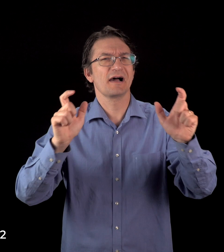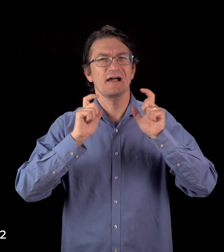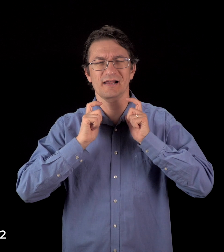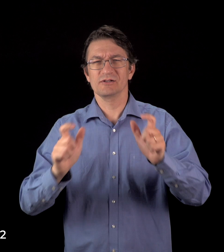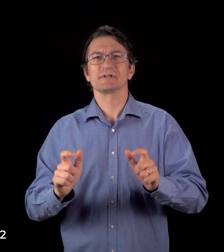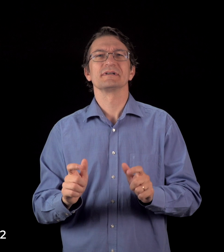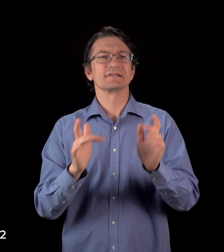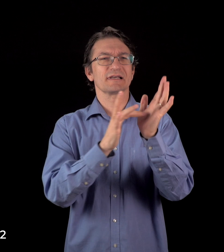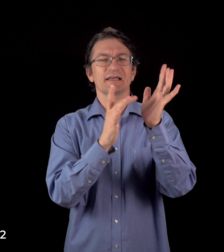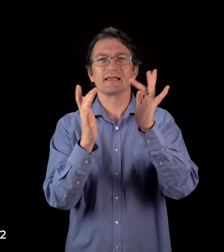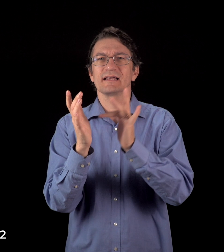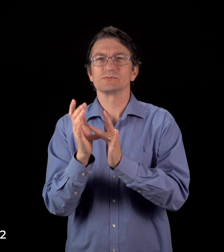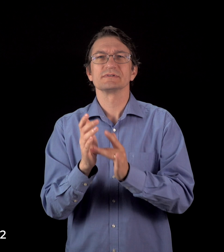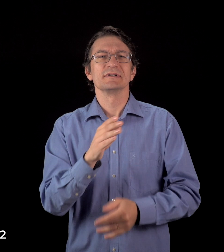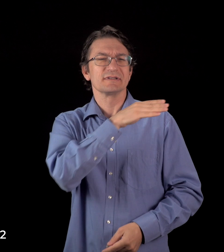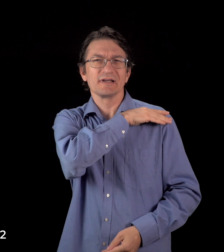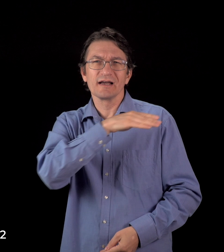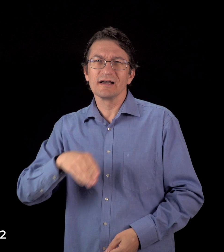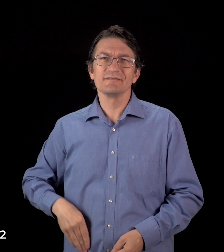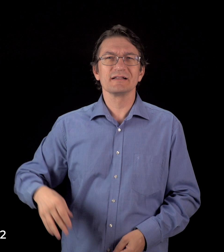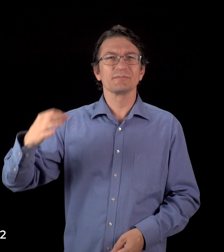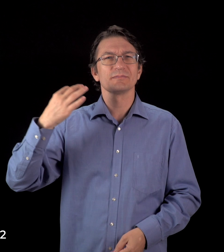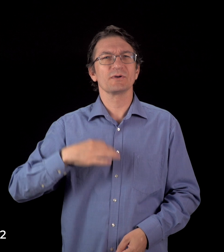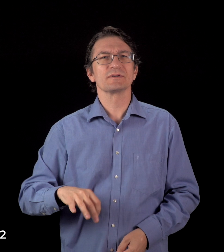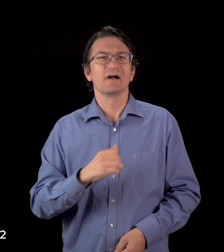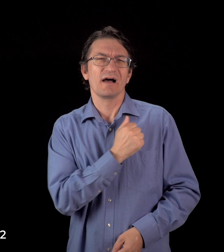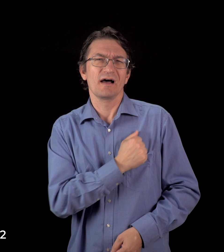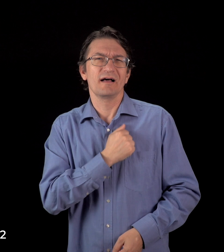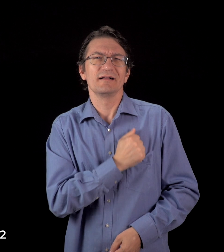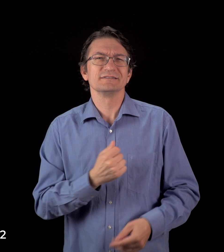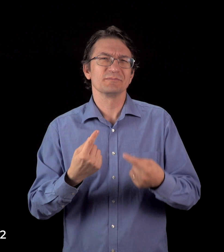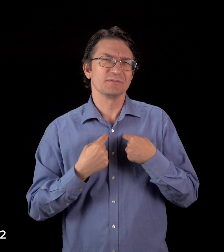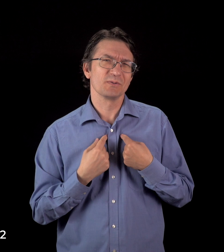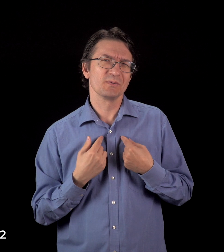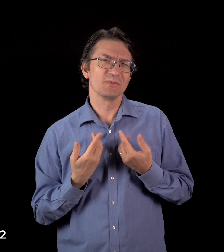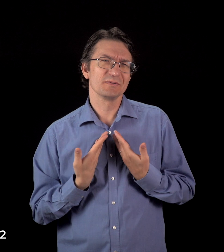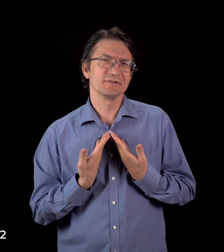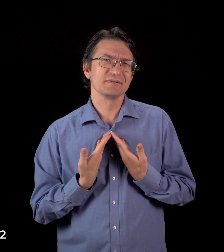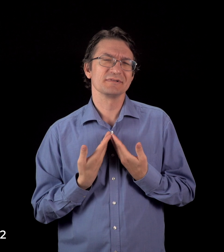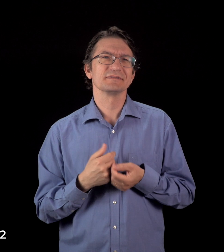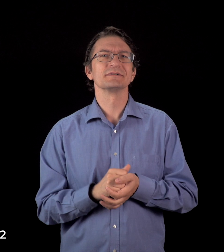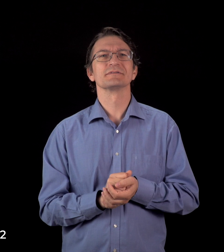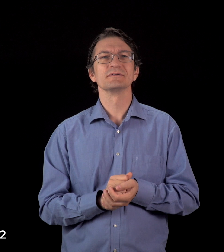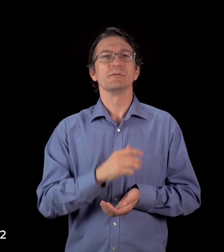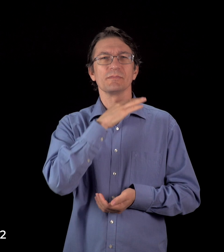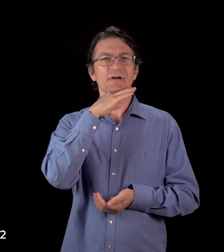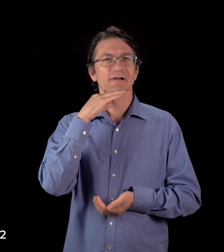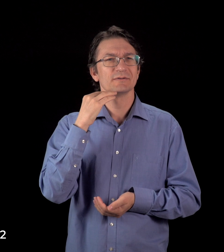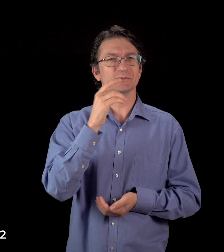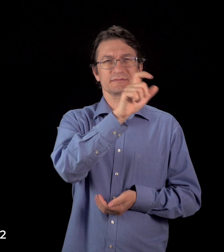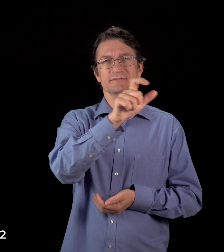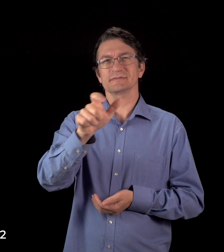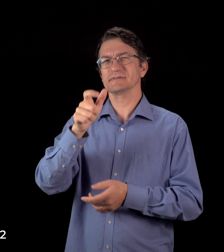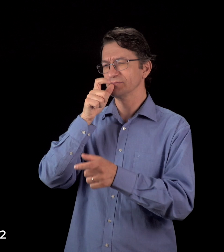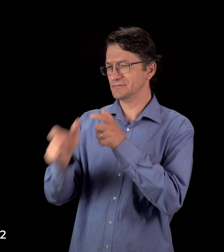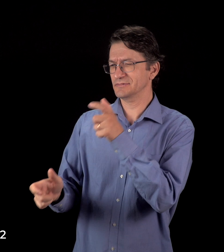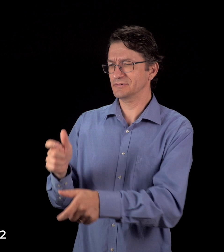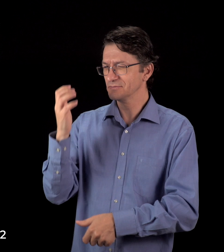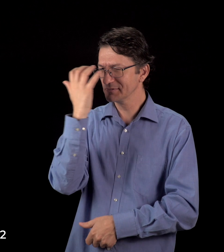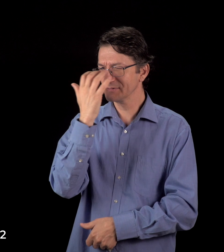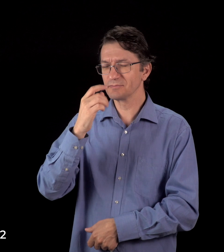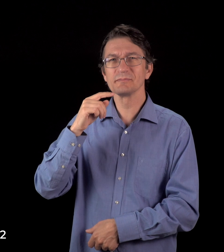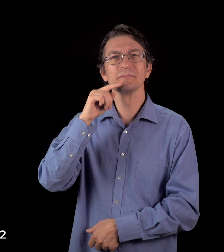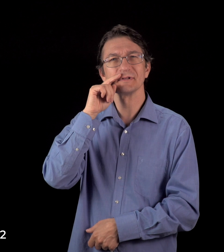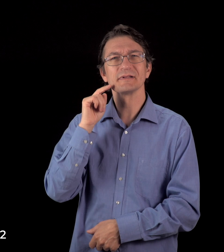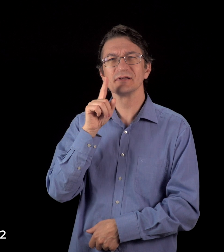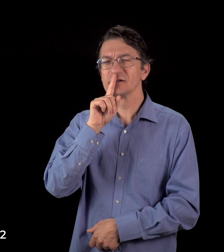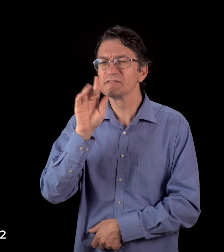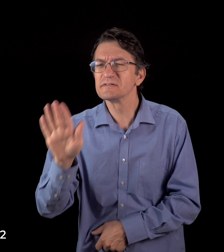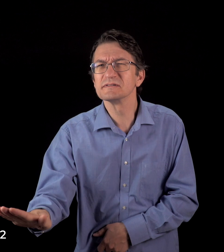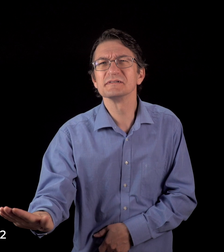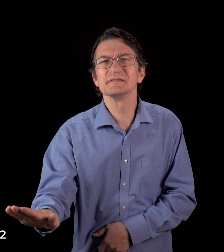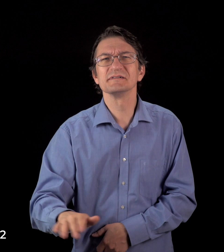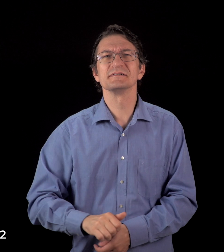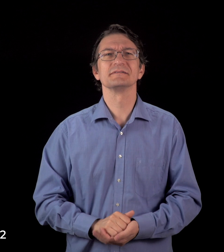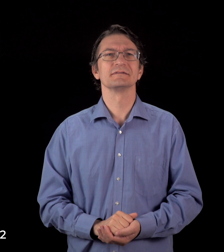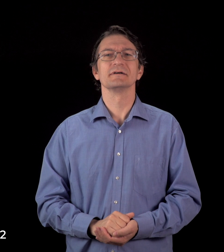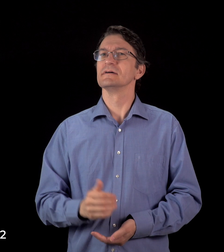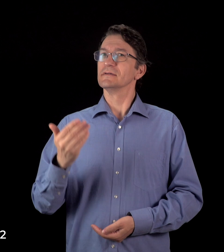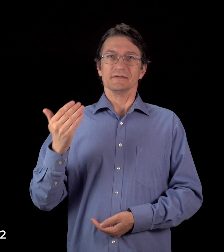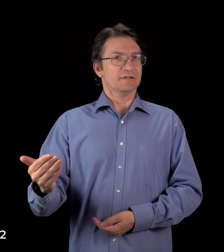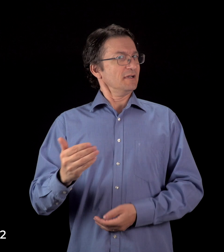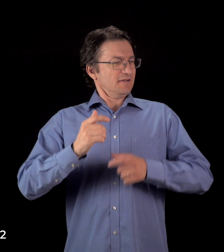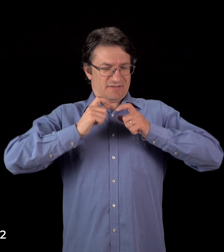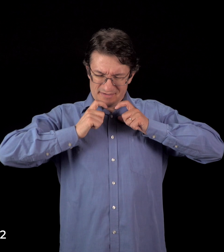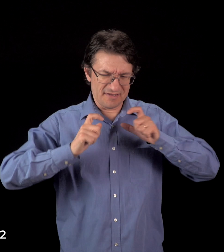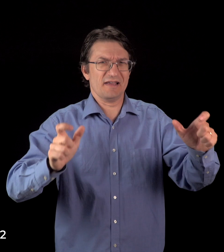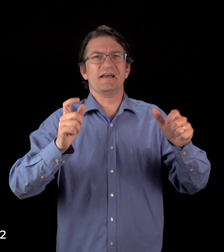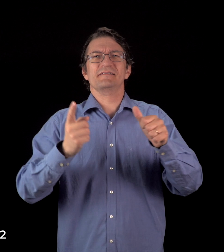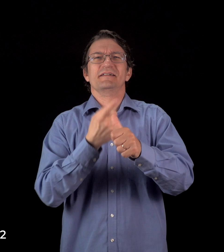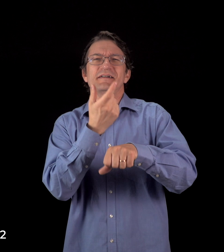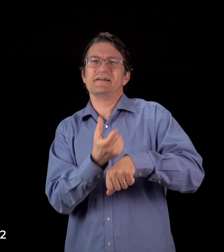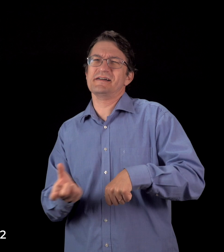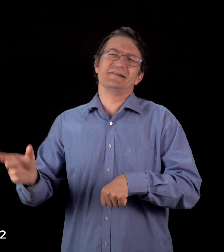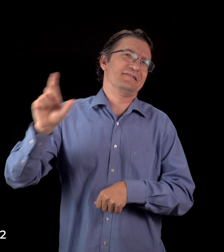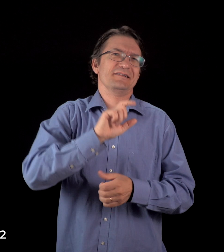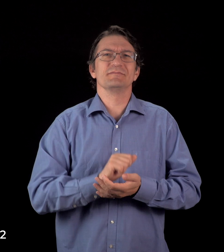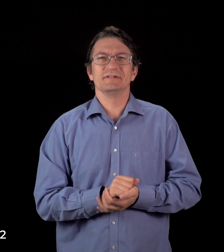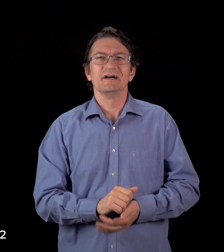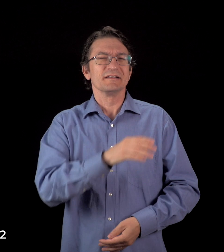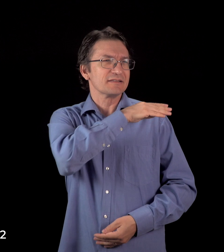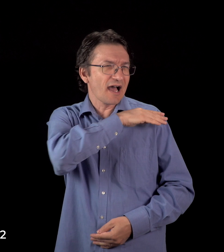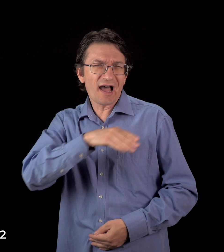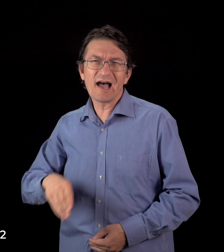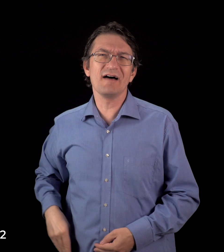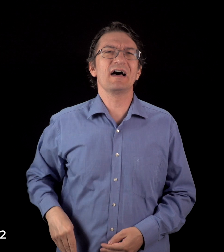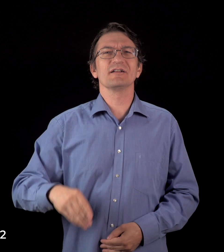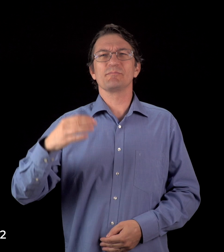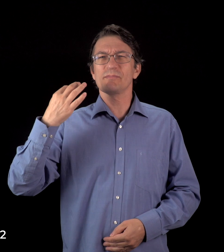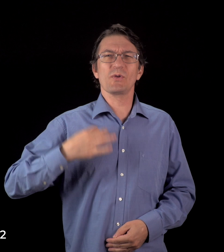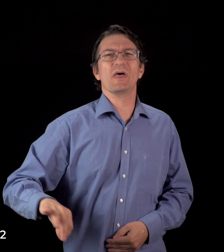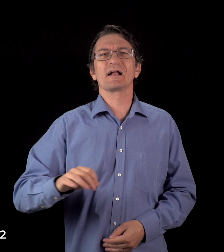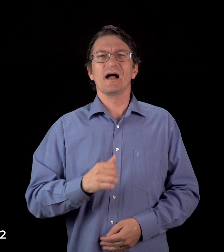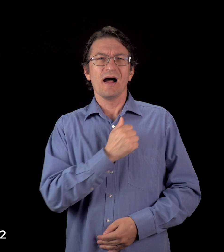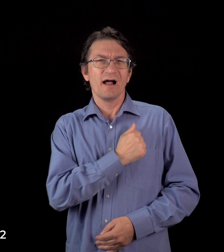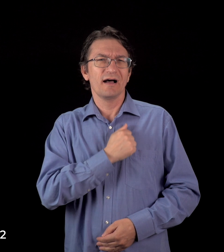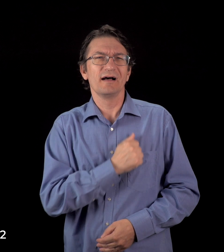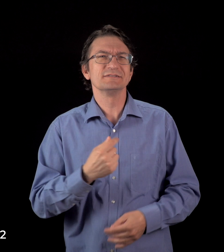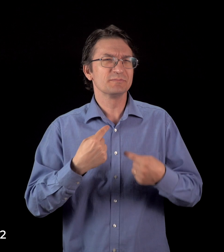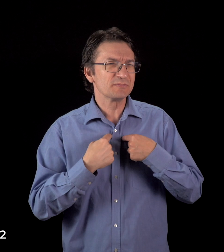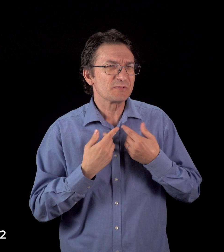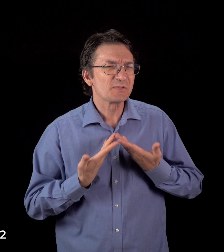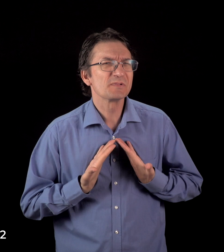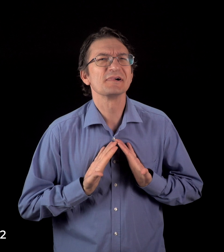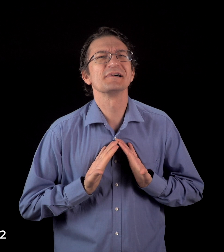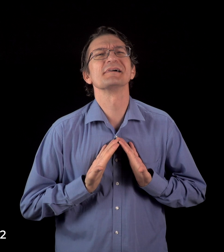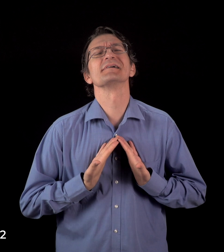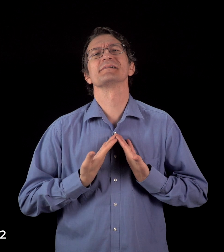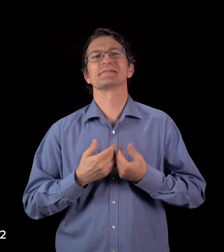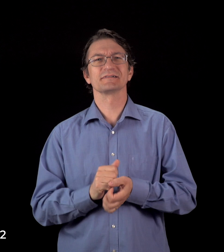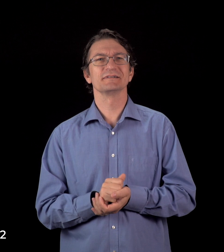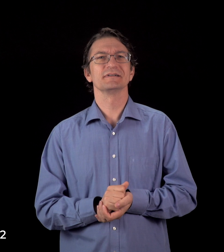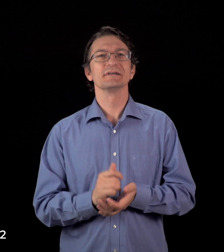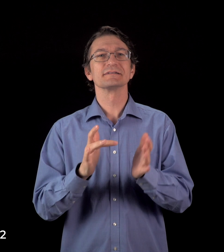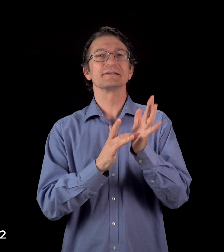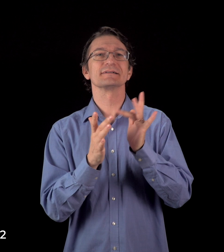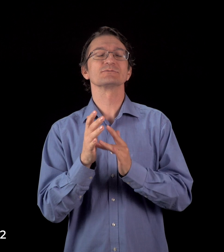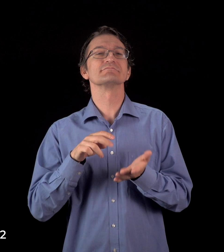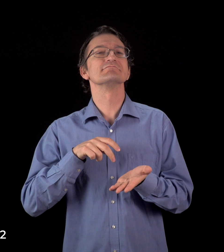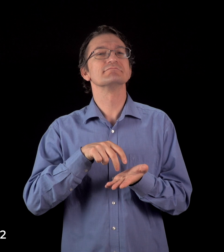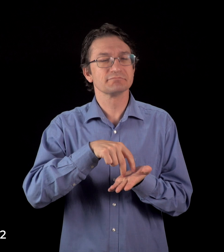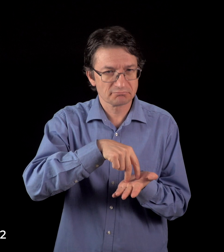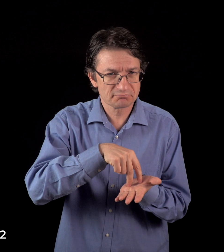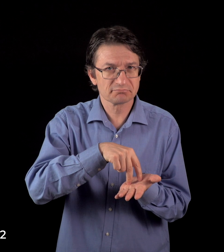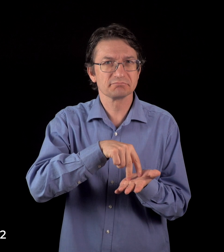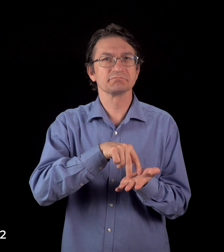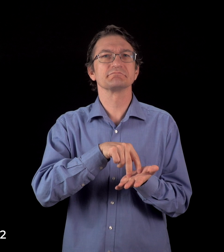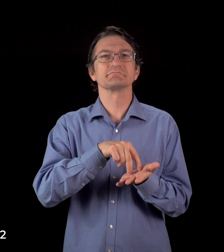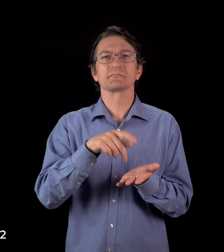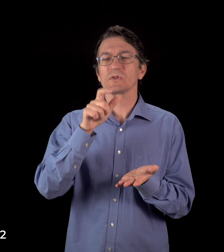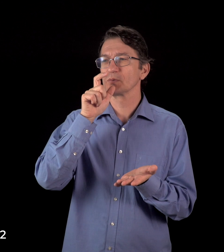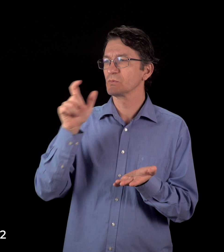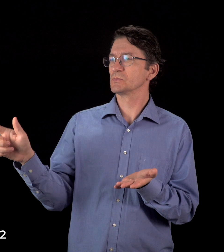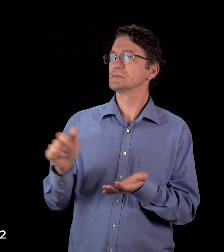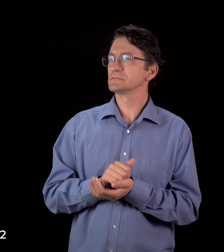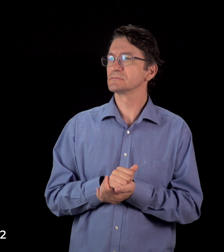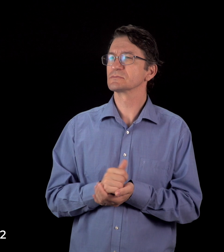Many people admonished him to be silent, but he cried out all the louder, “Son of David, have mercy on me!”